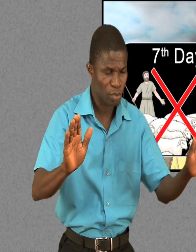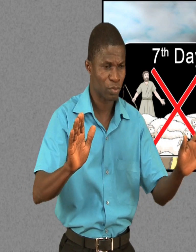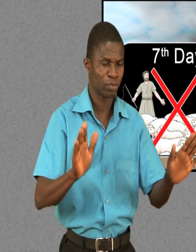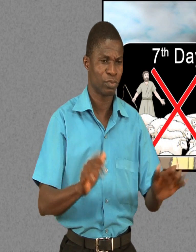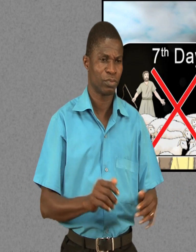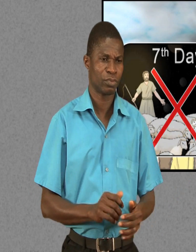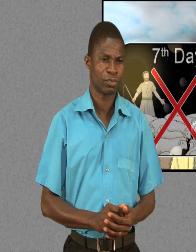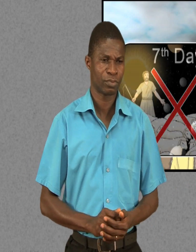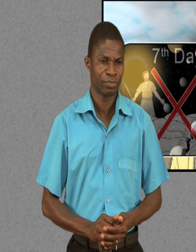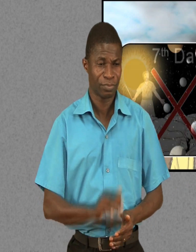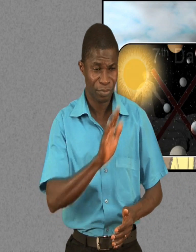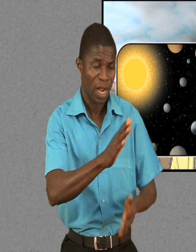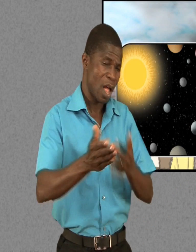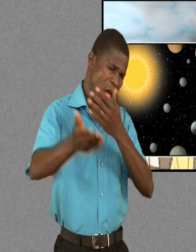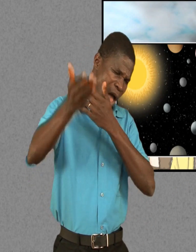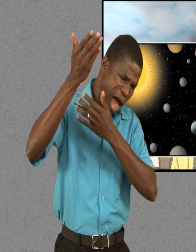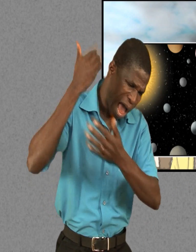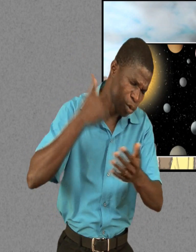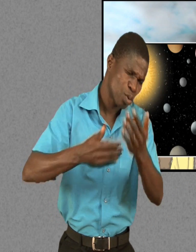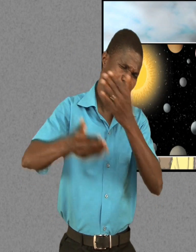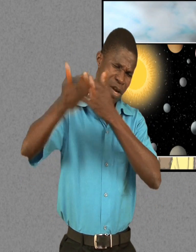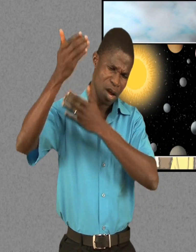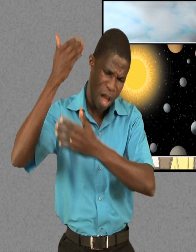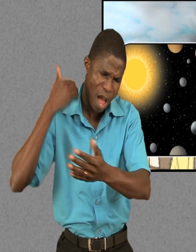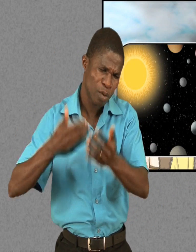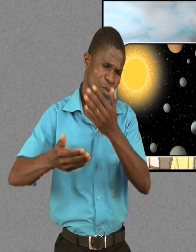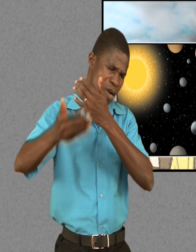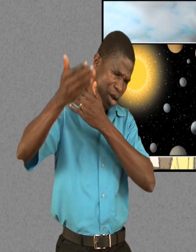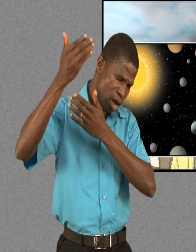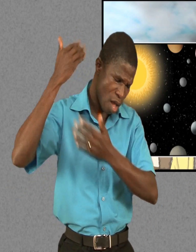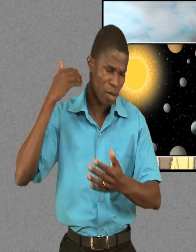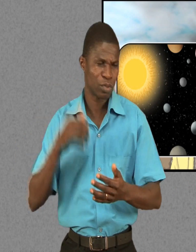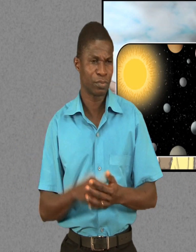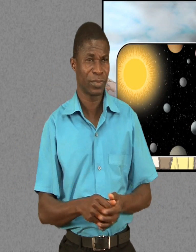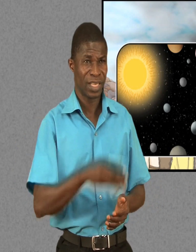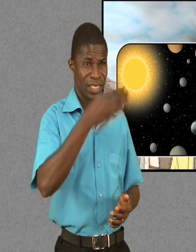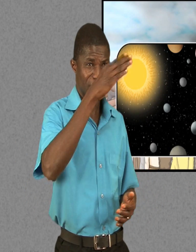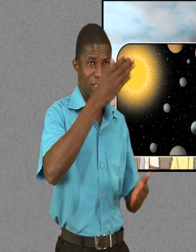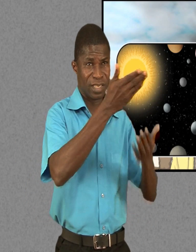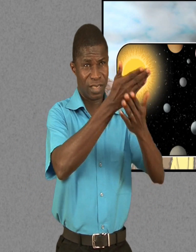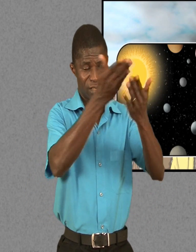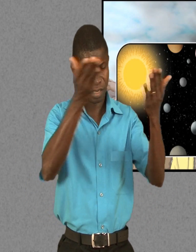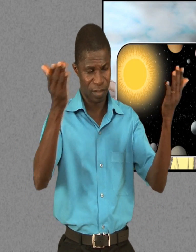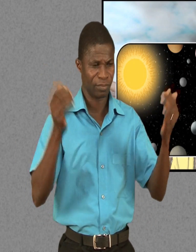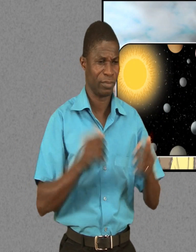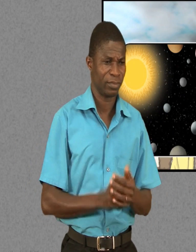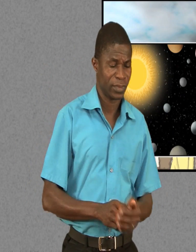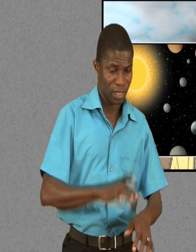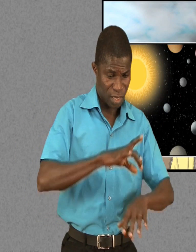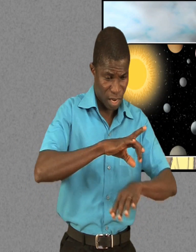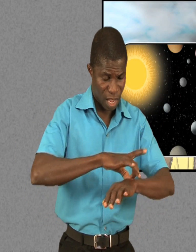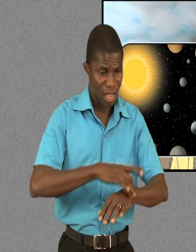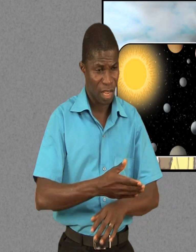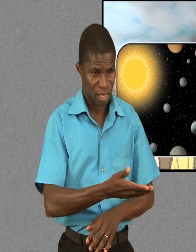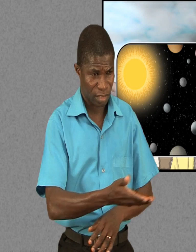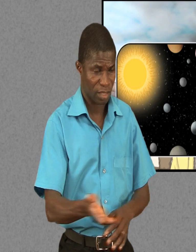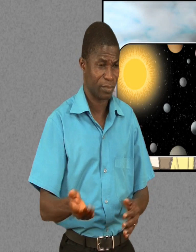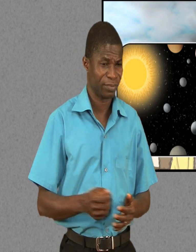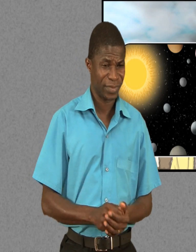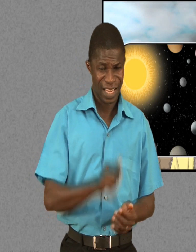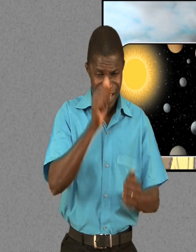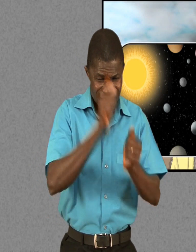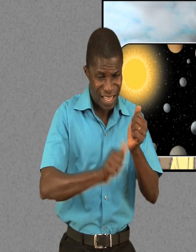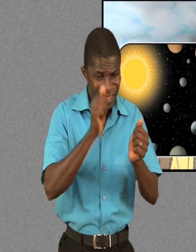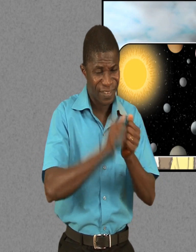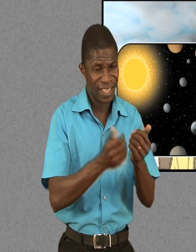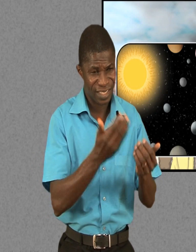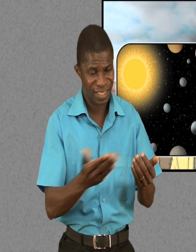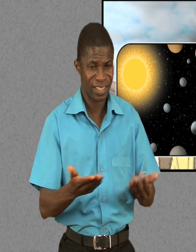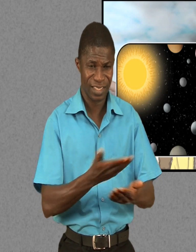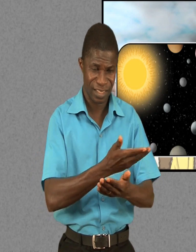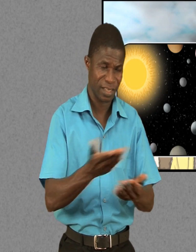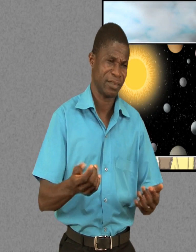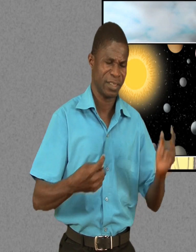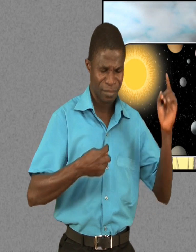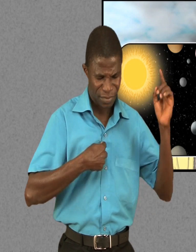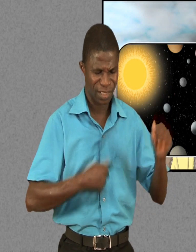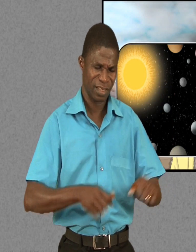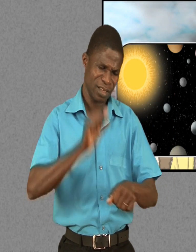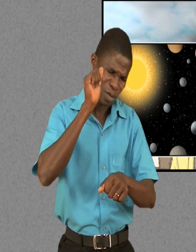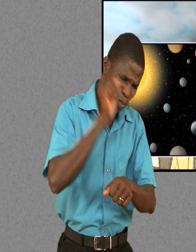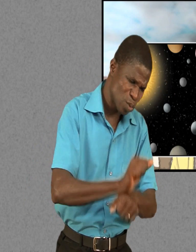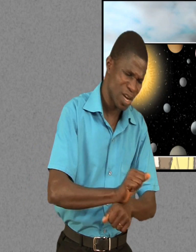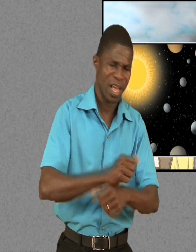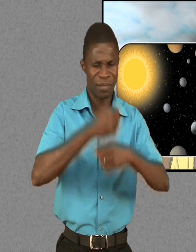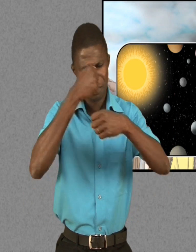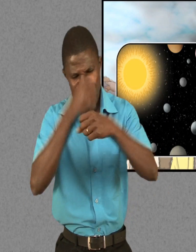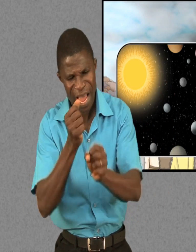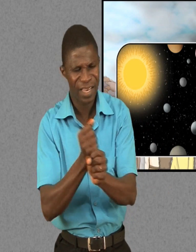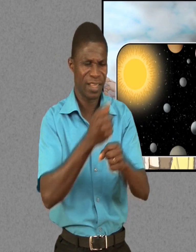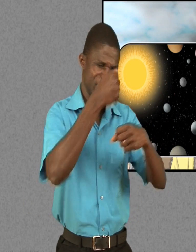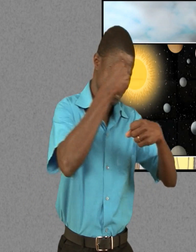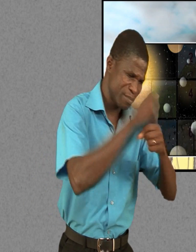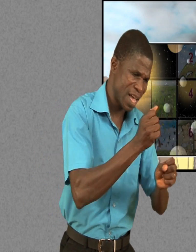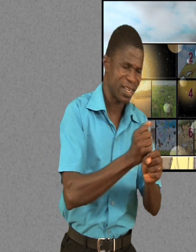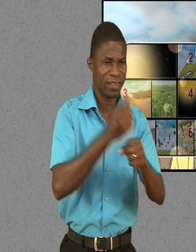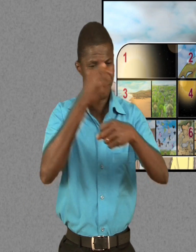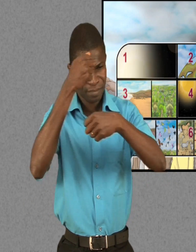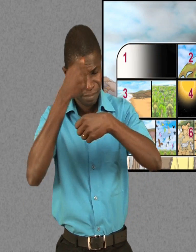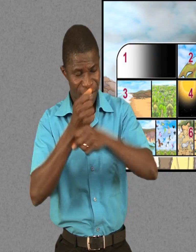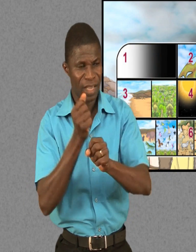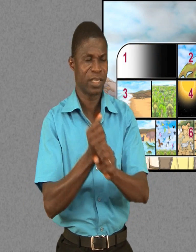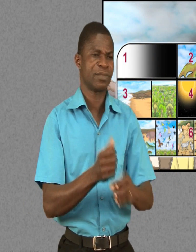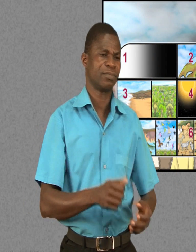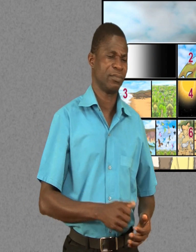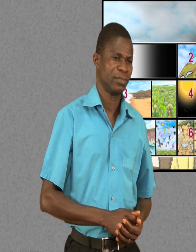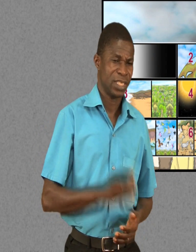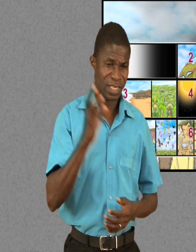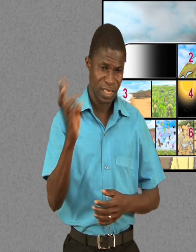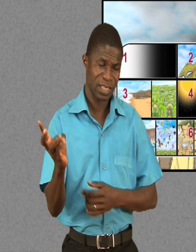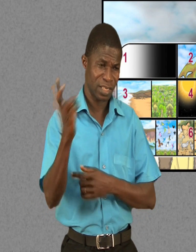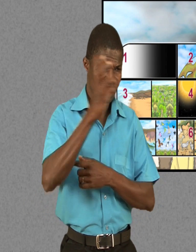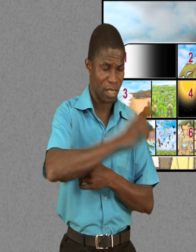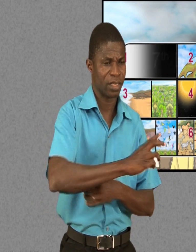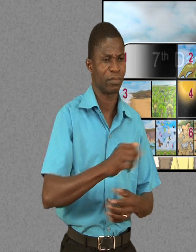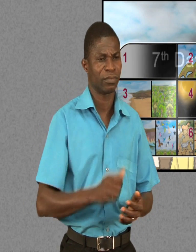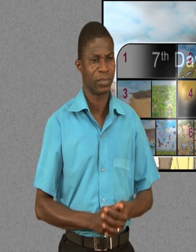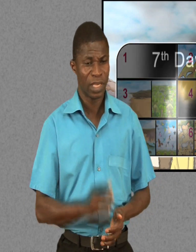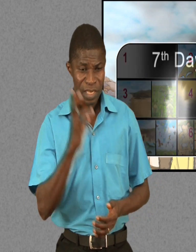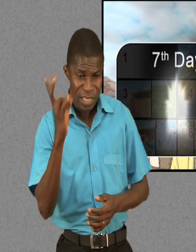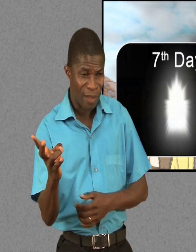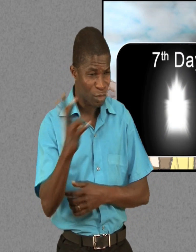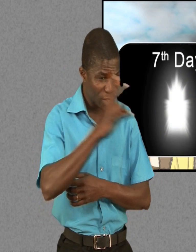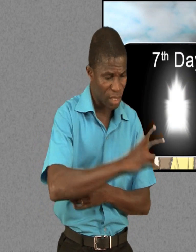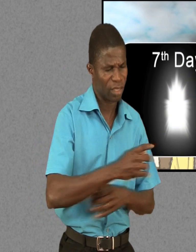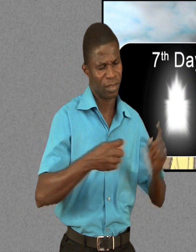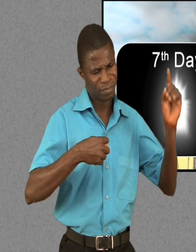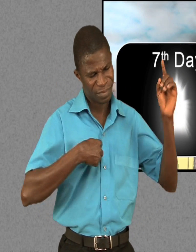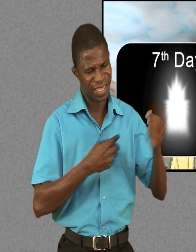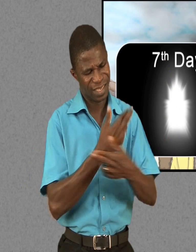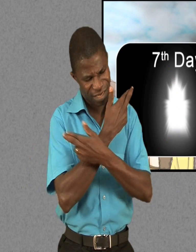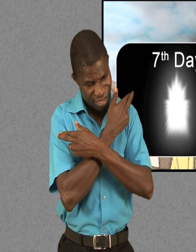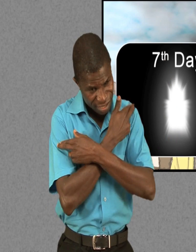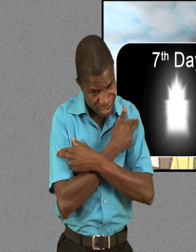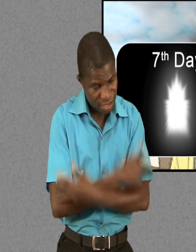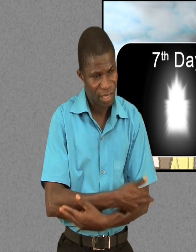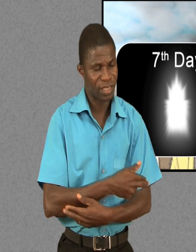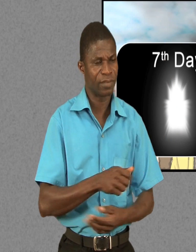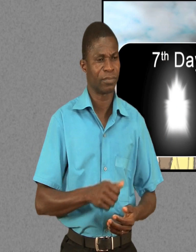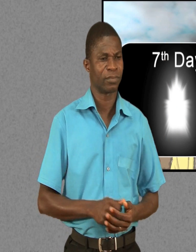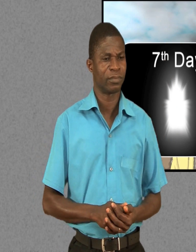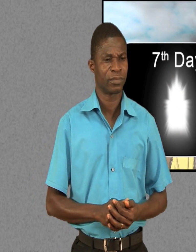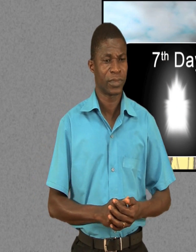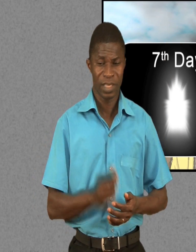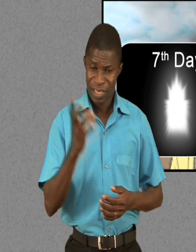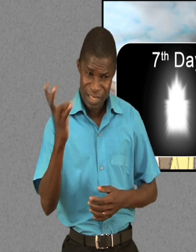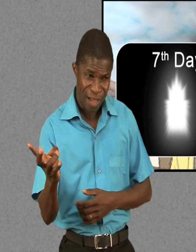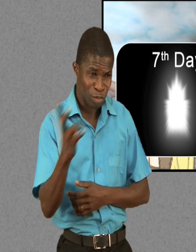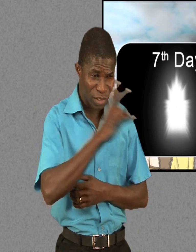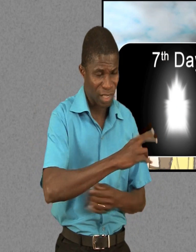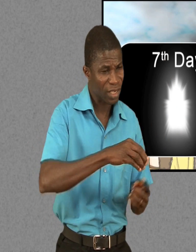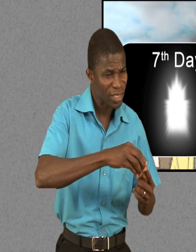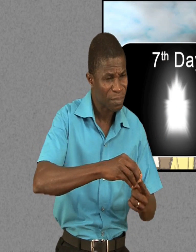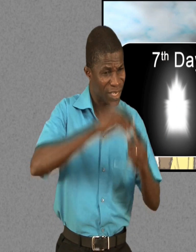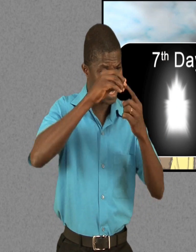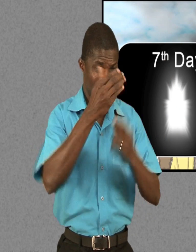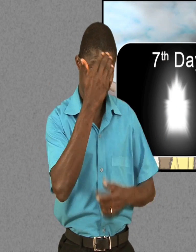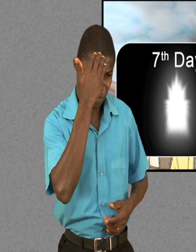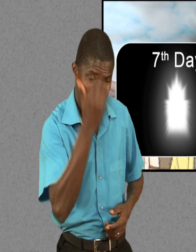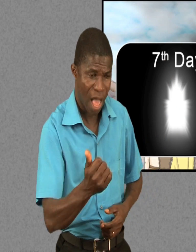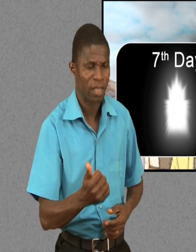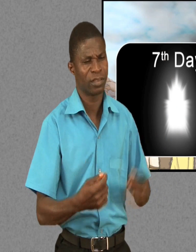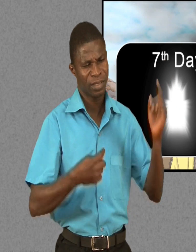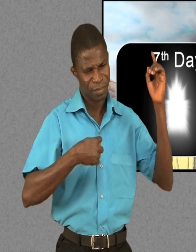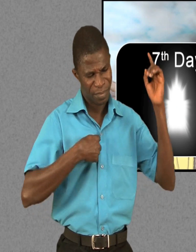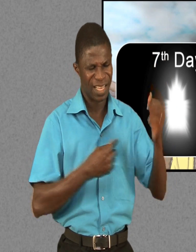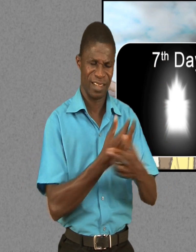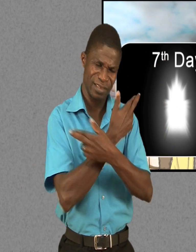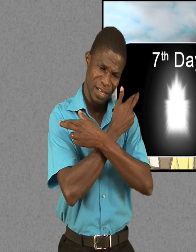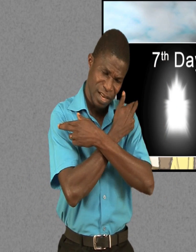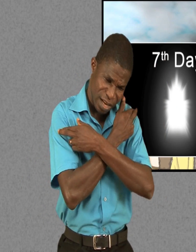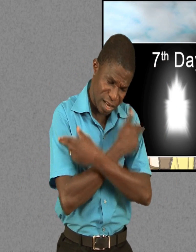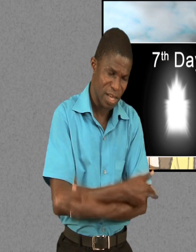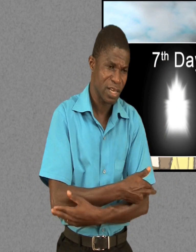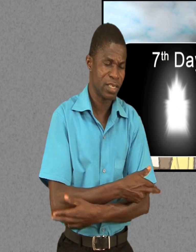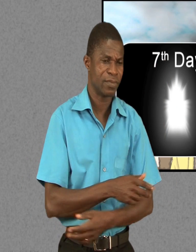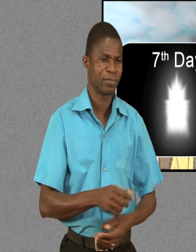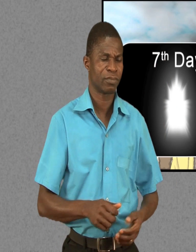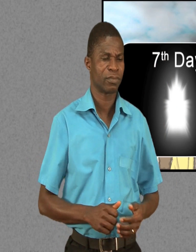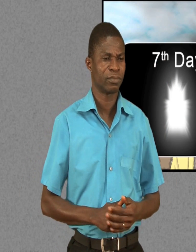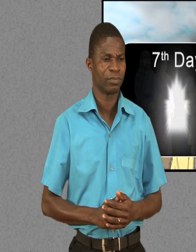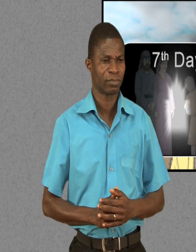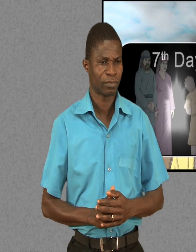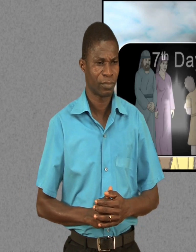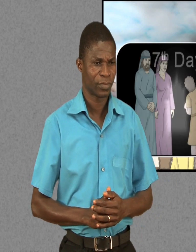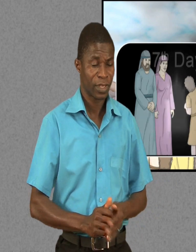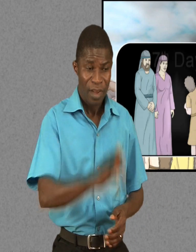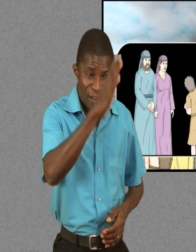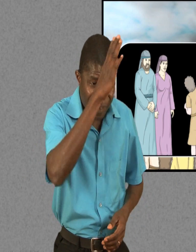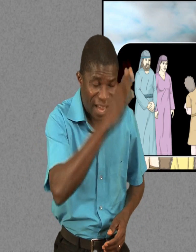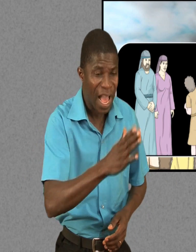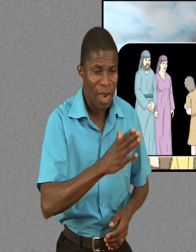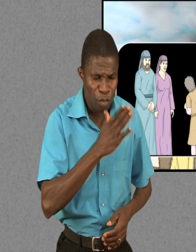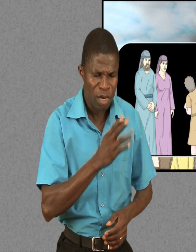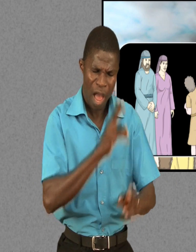For in six days the LORD made the heavens and the earth and the sea and all that is in them, but on the seventh day He rested. Therefore the LORD blessed the Sabbath day and set it apart as holy.